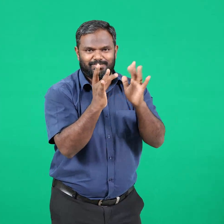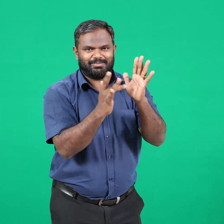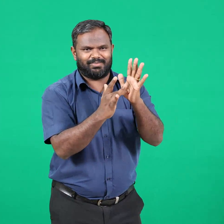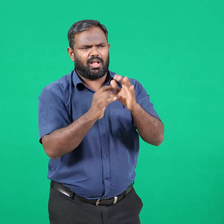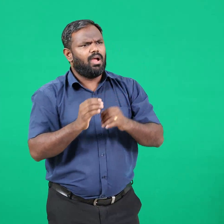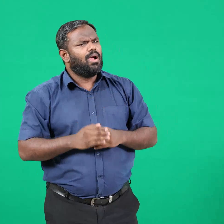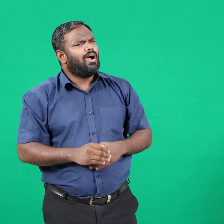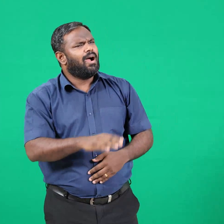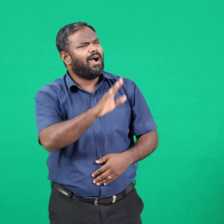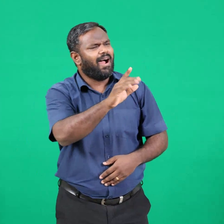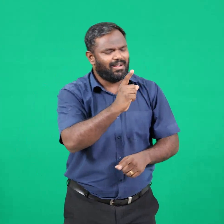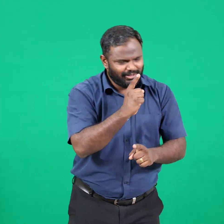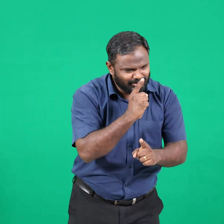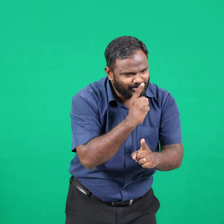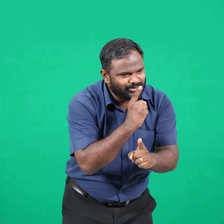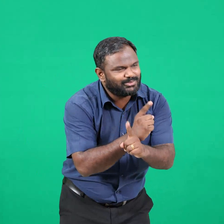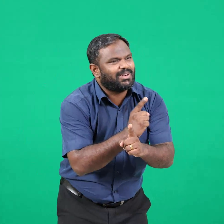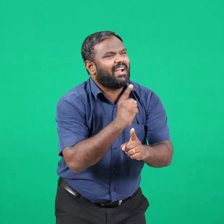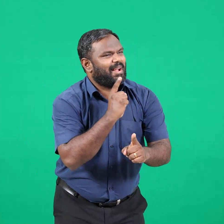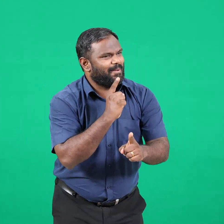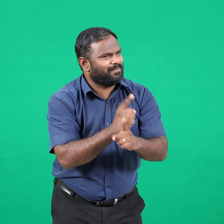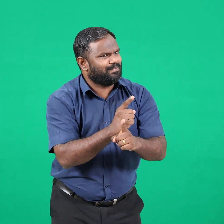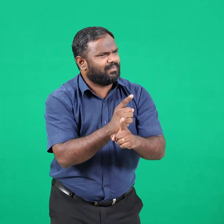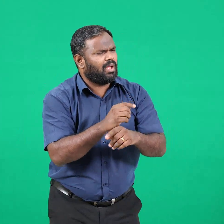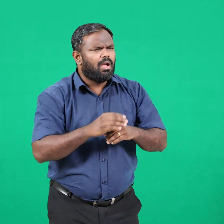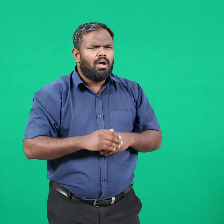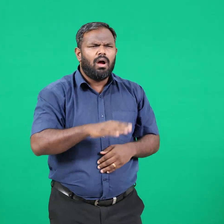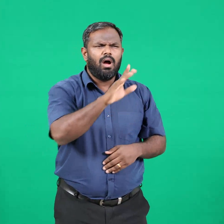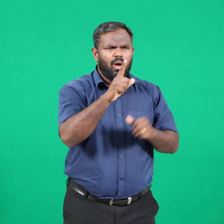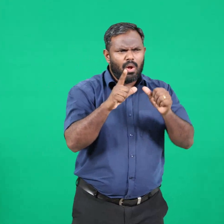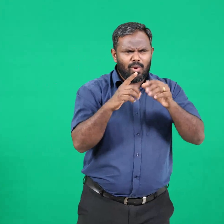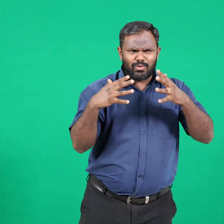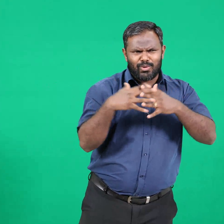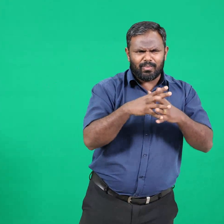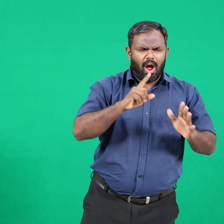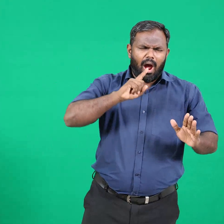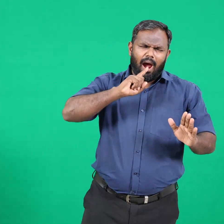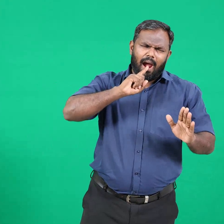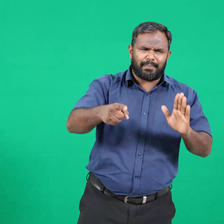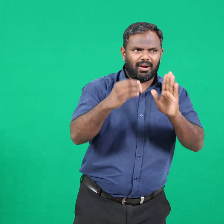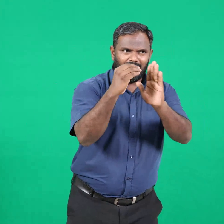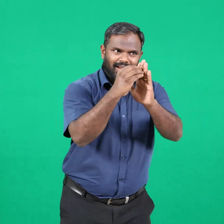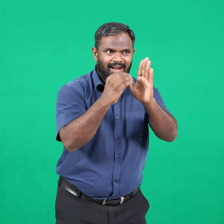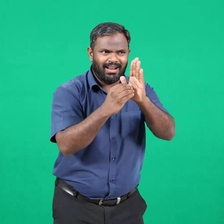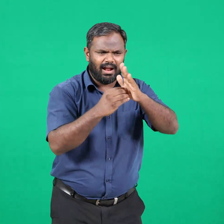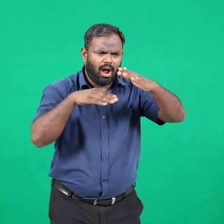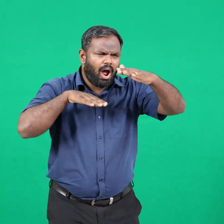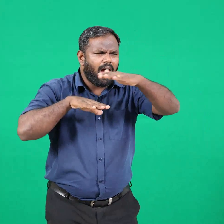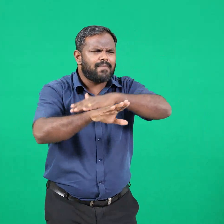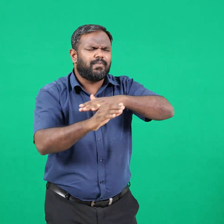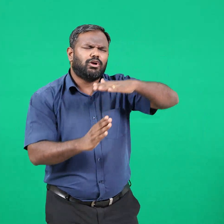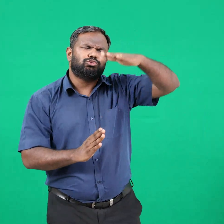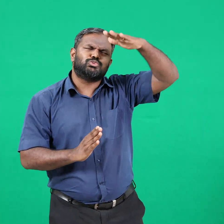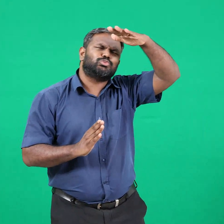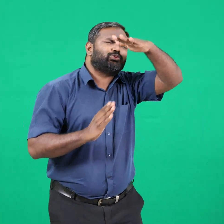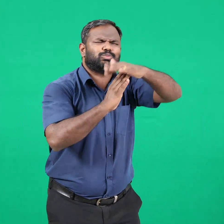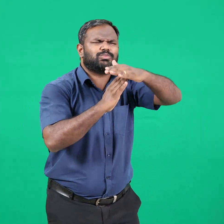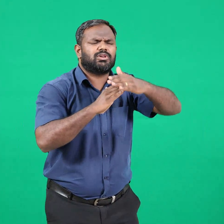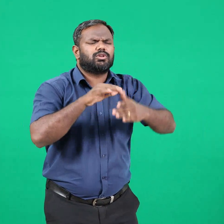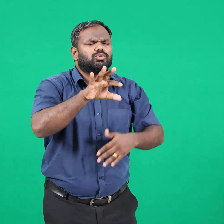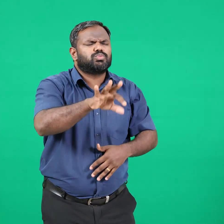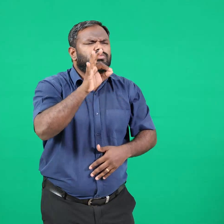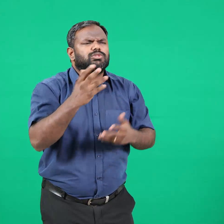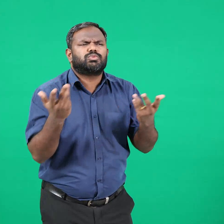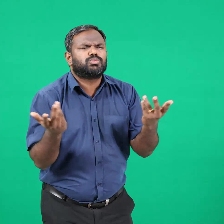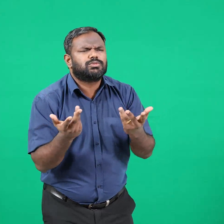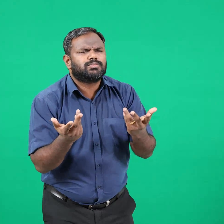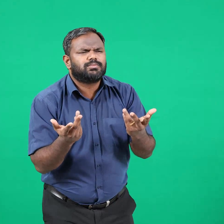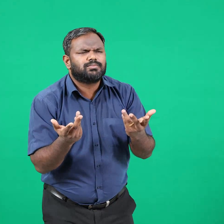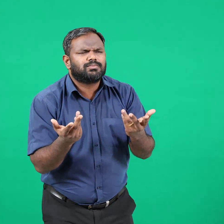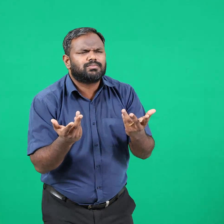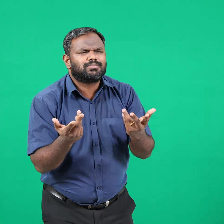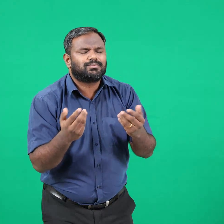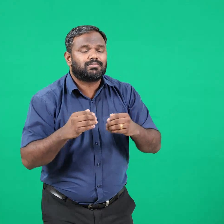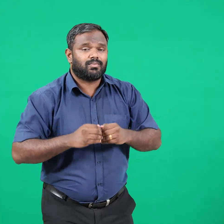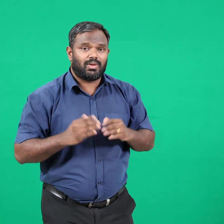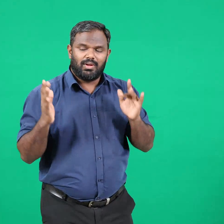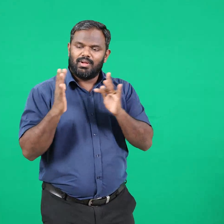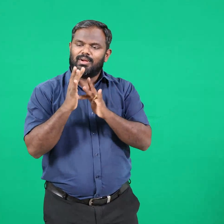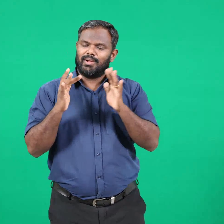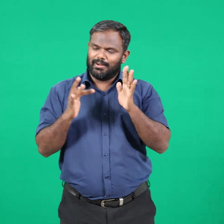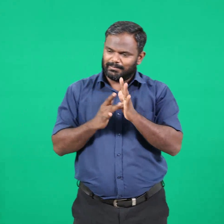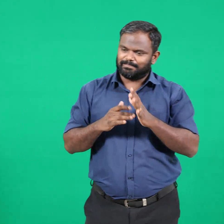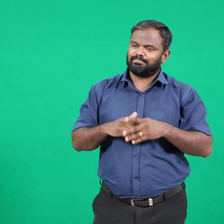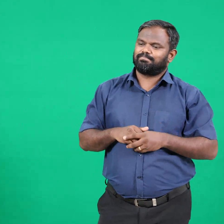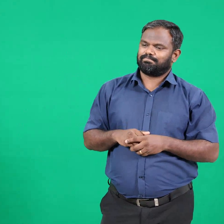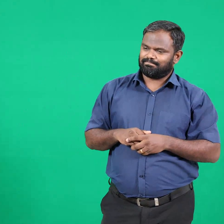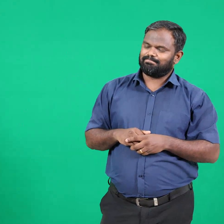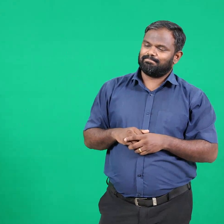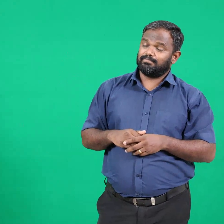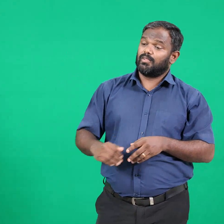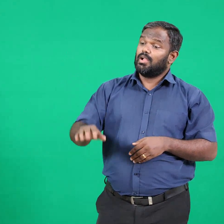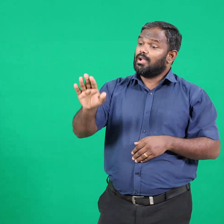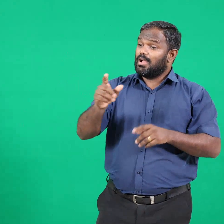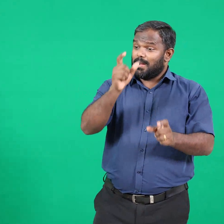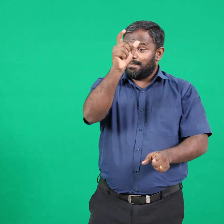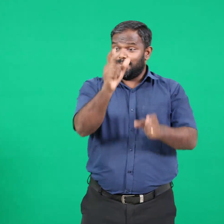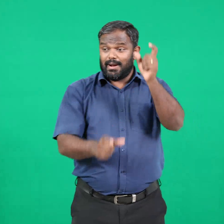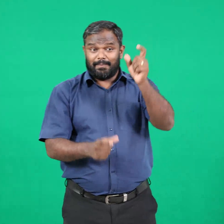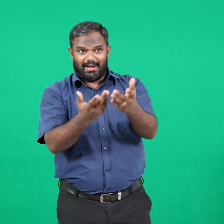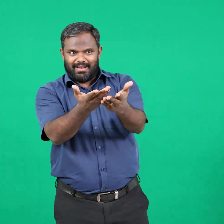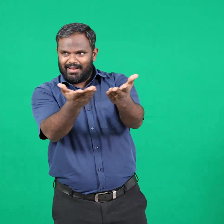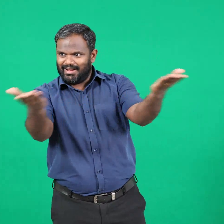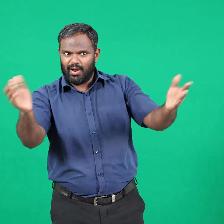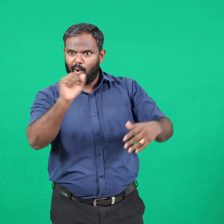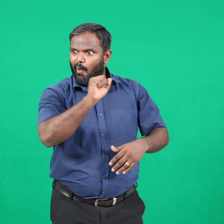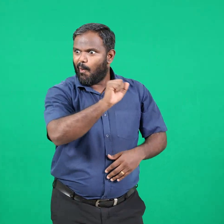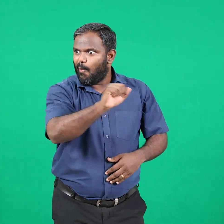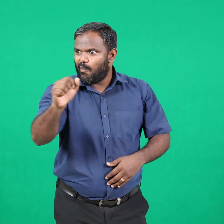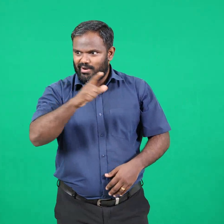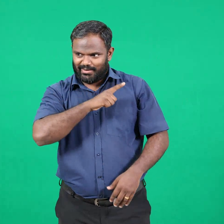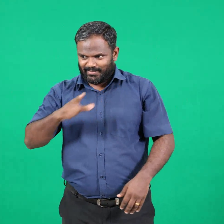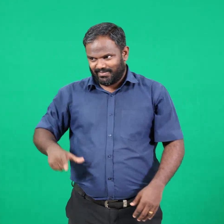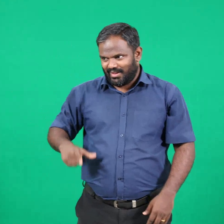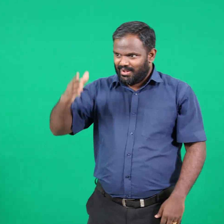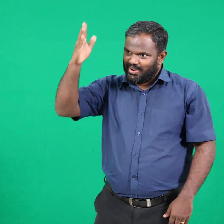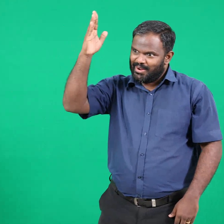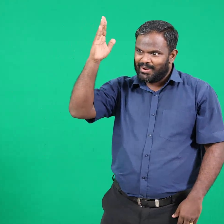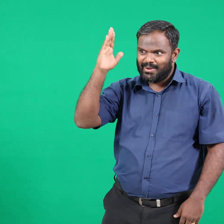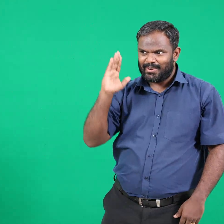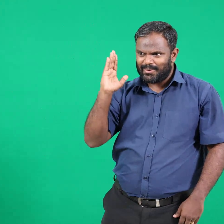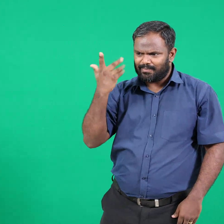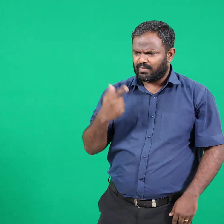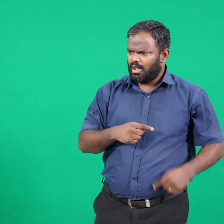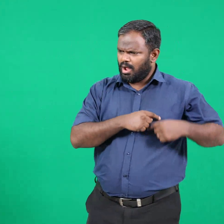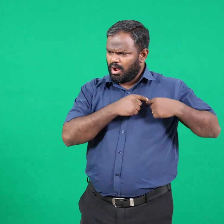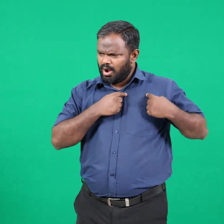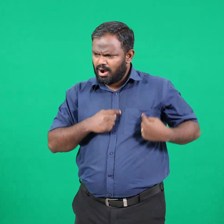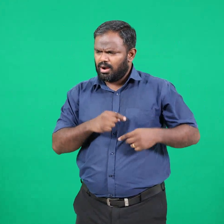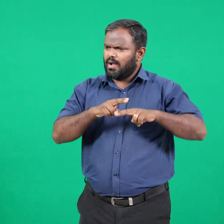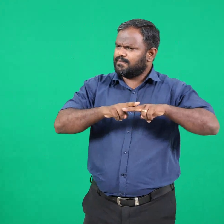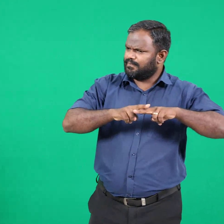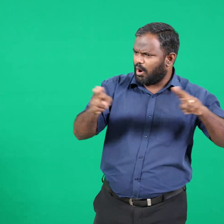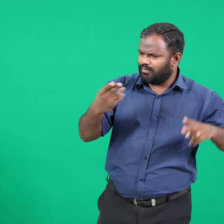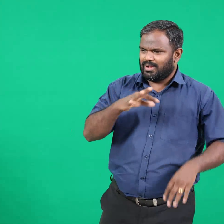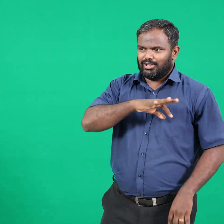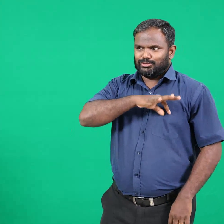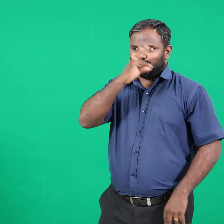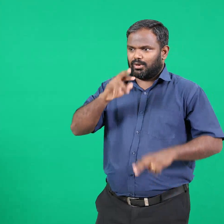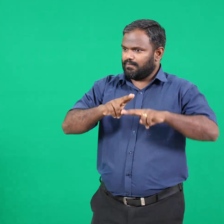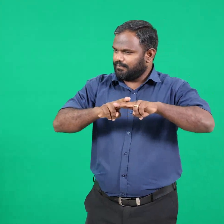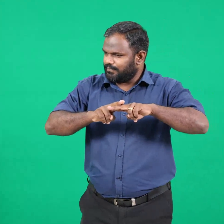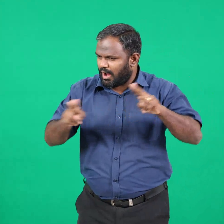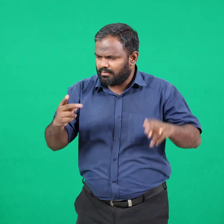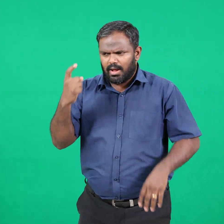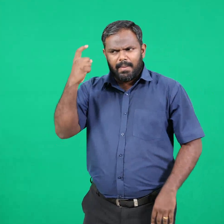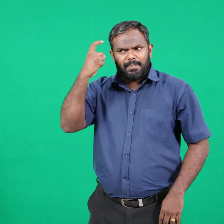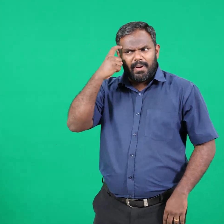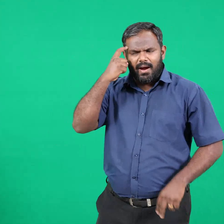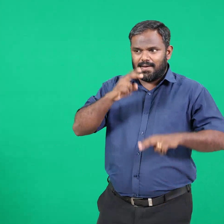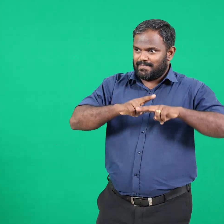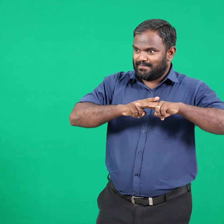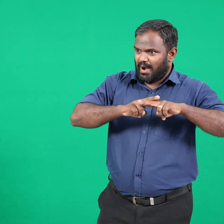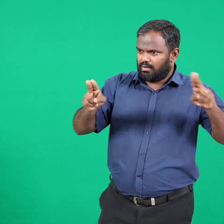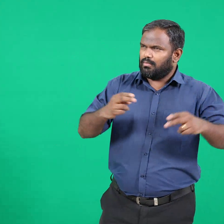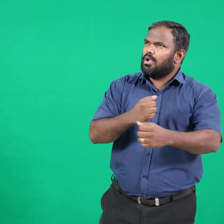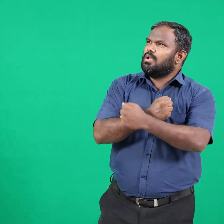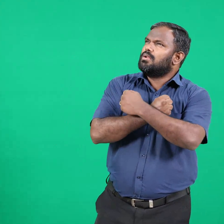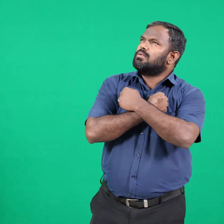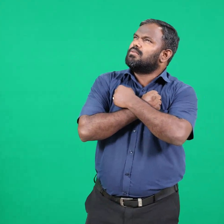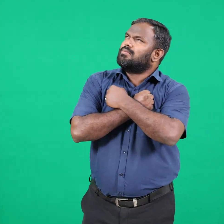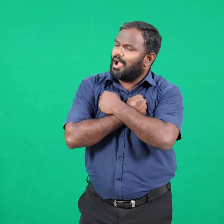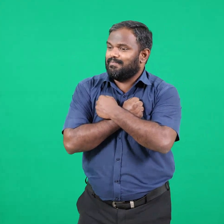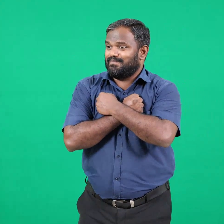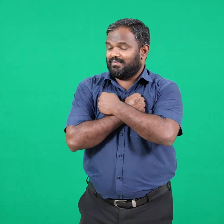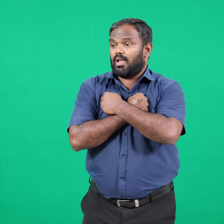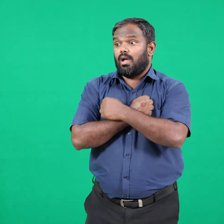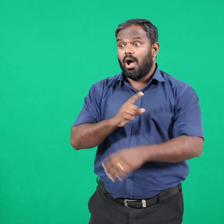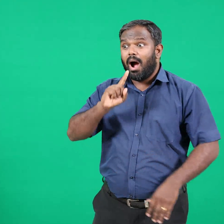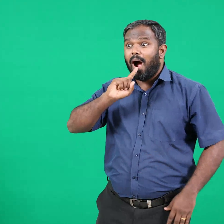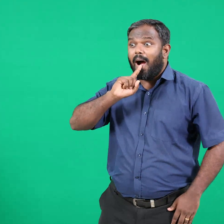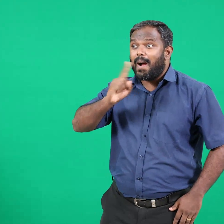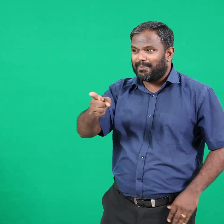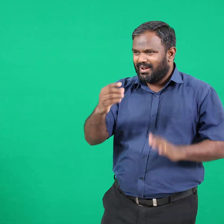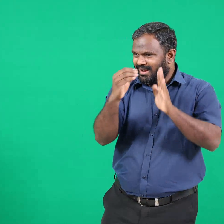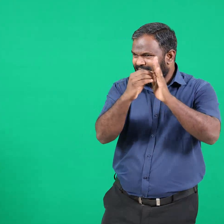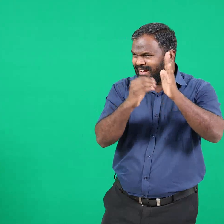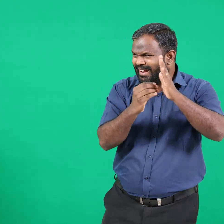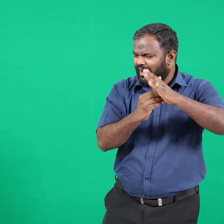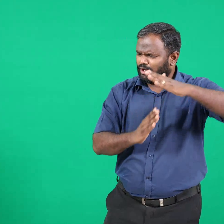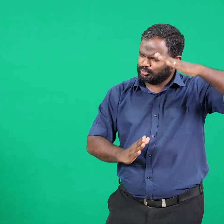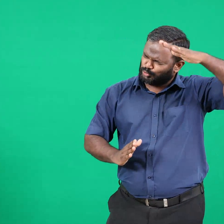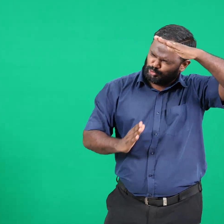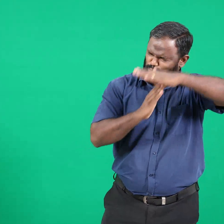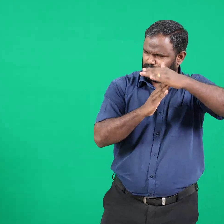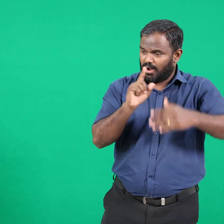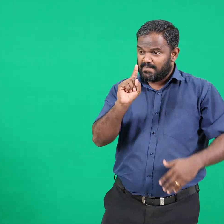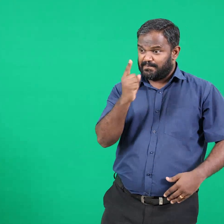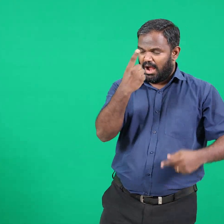Jesus declared, "'Love the Lord your God with all your heart and with all your soul and with all your mind.'